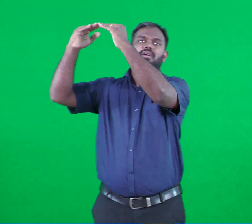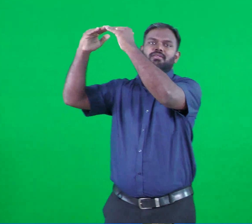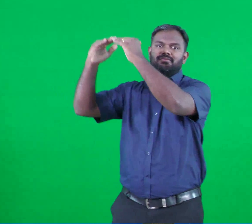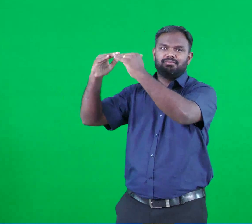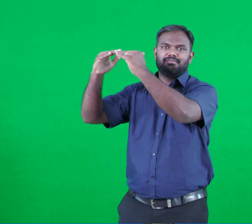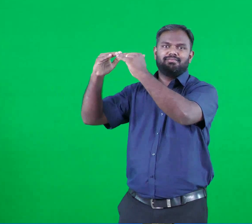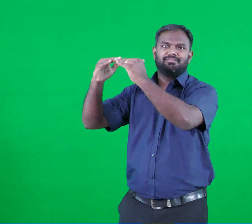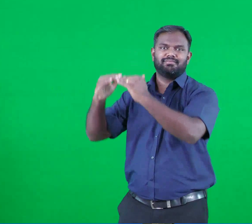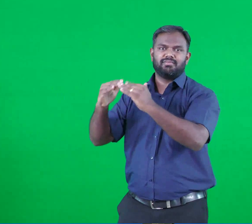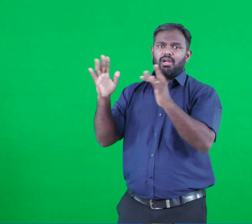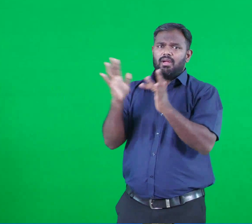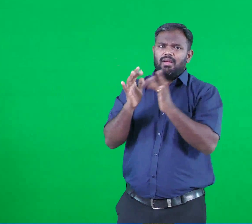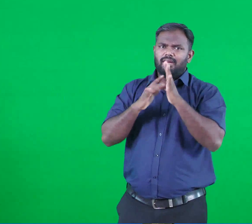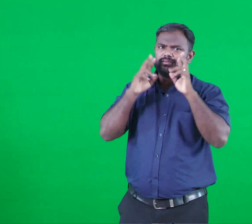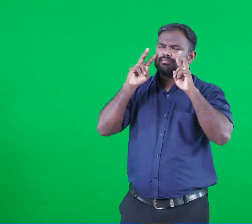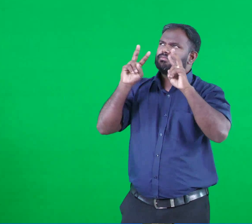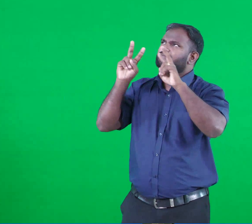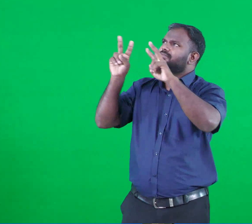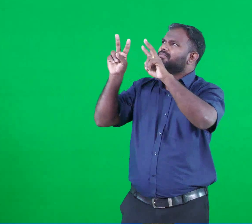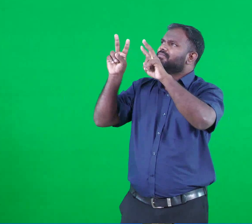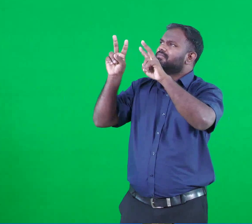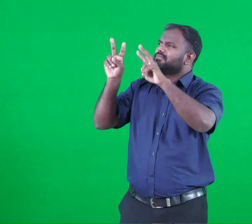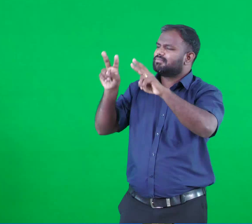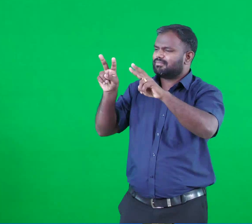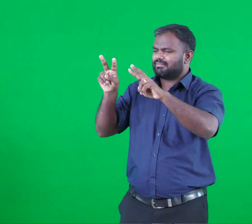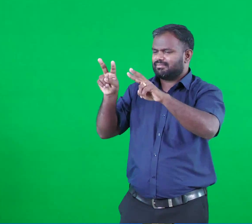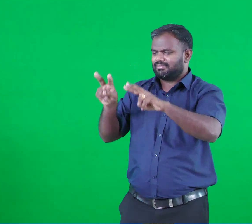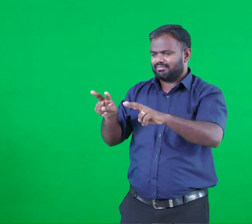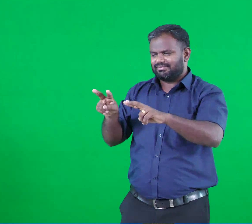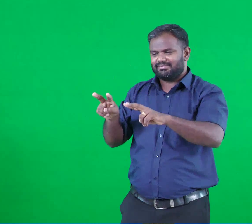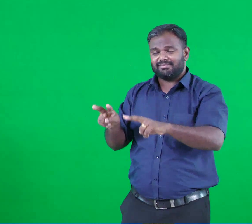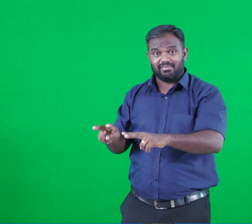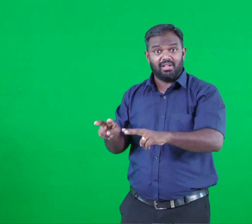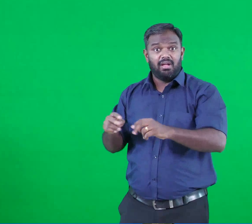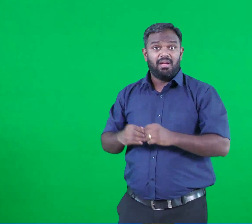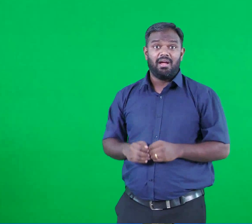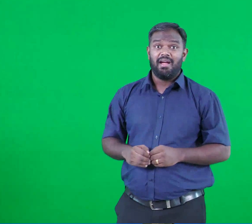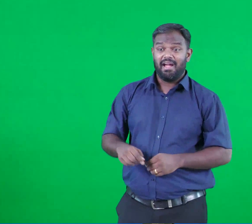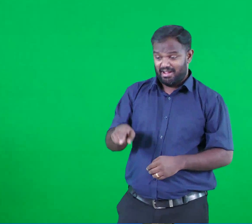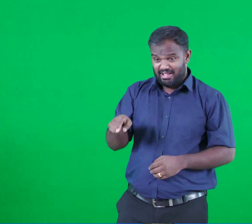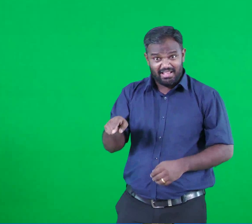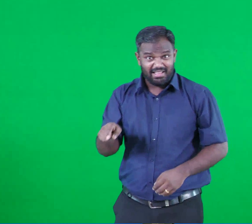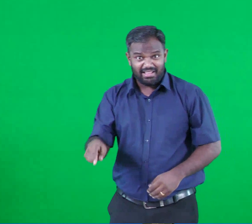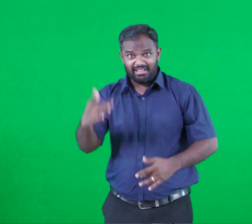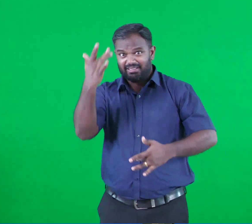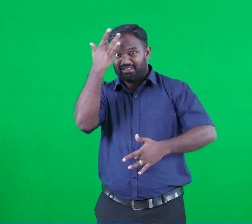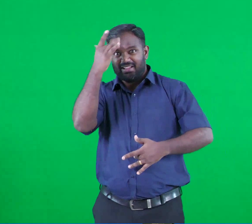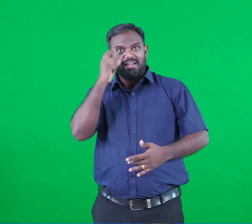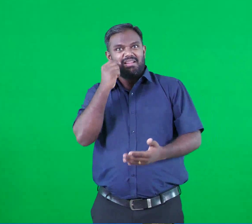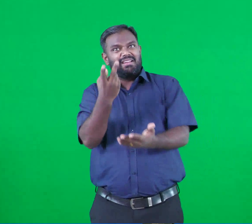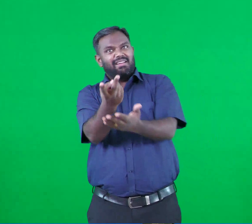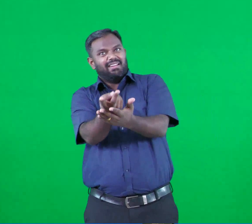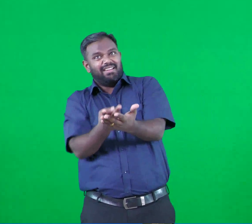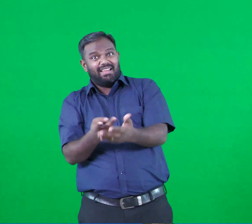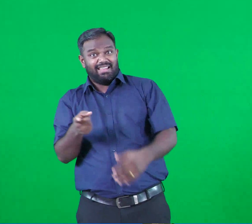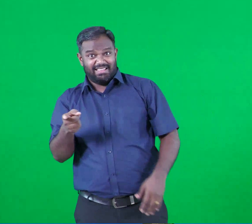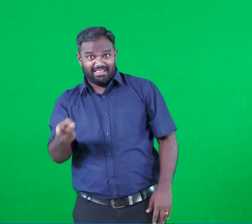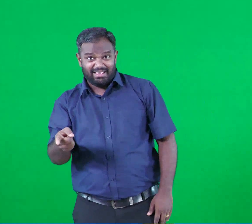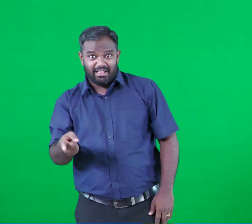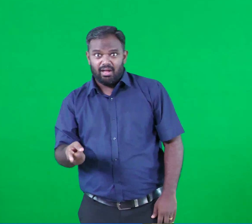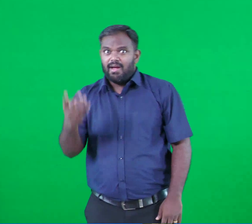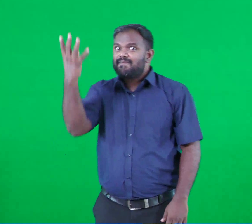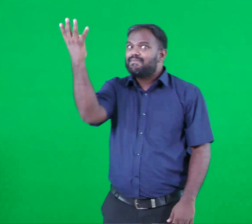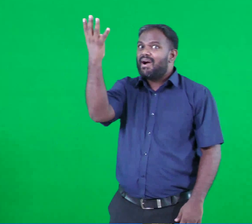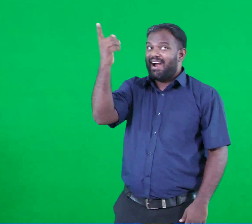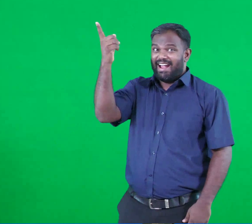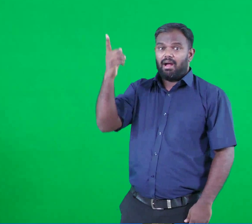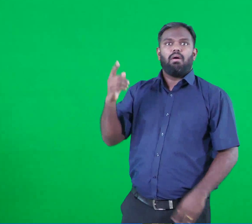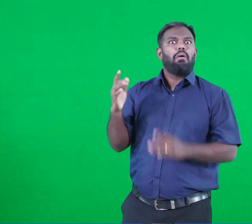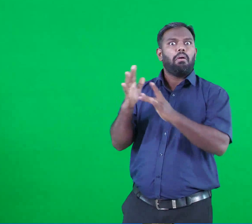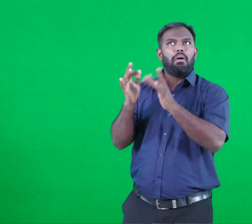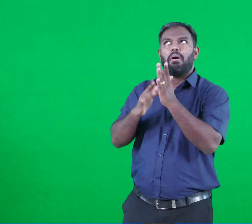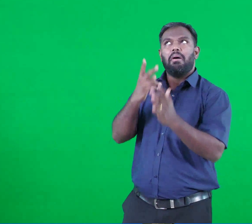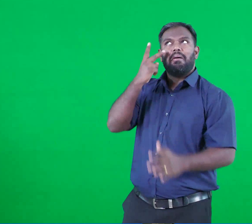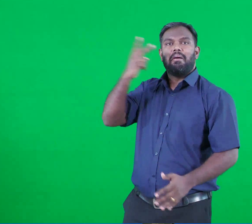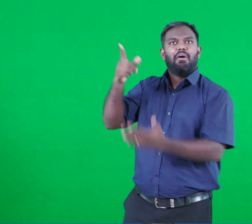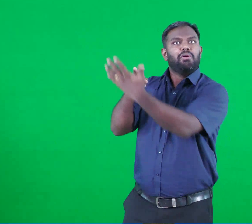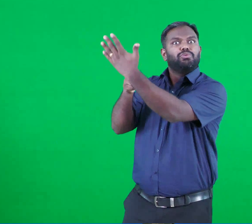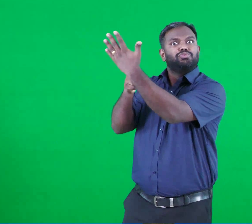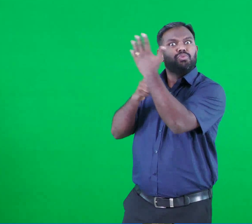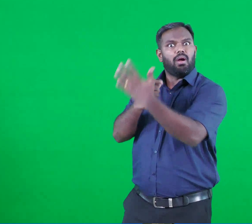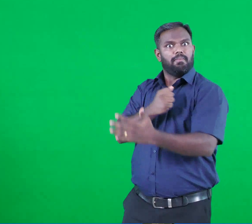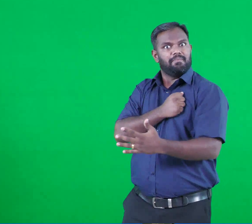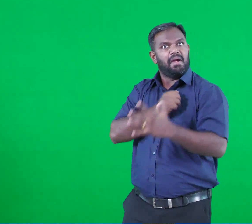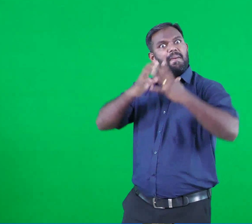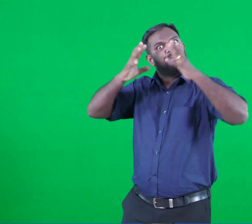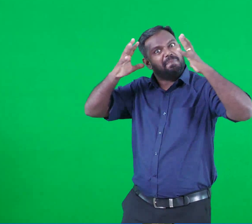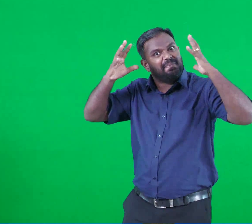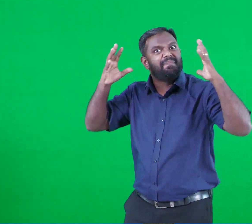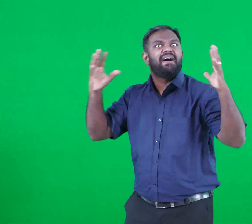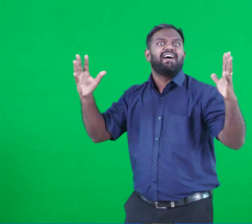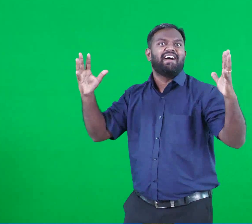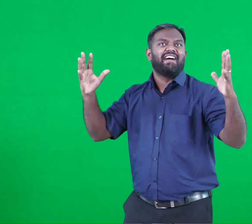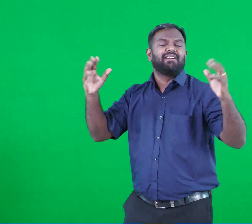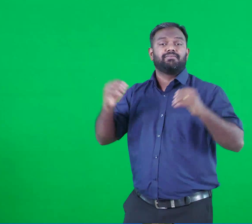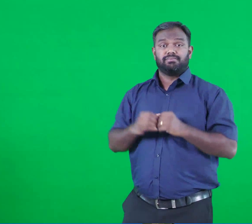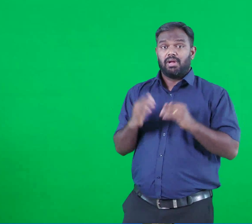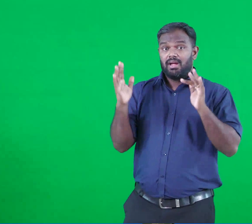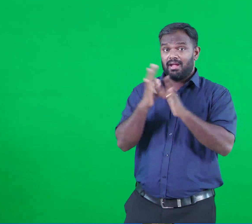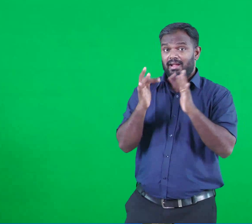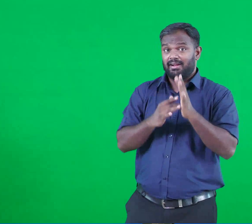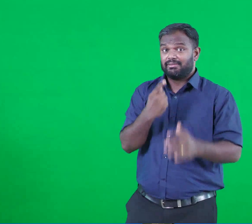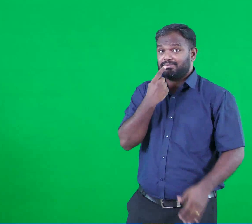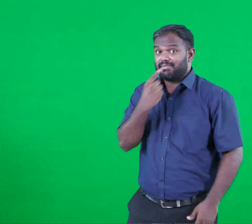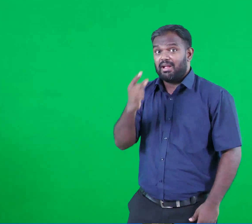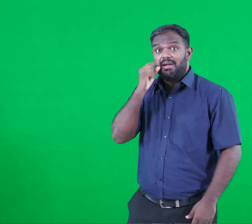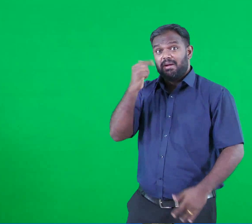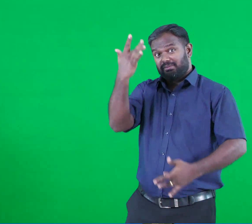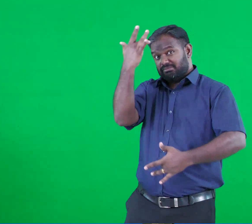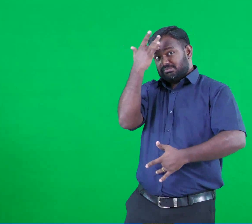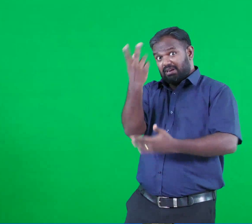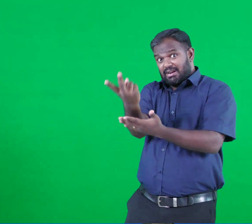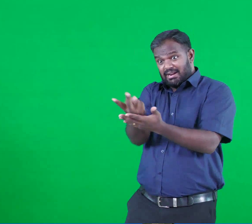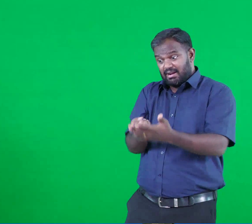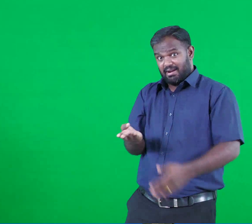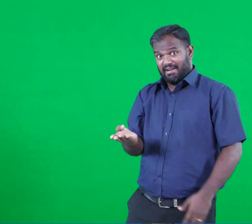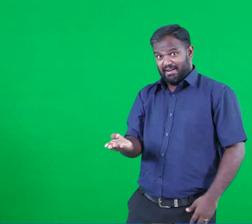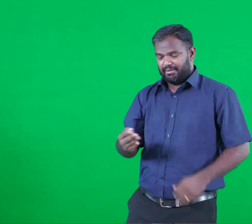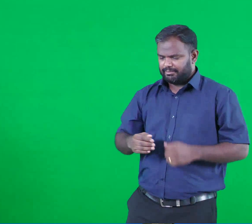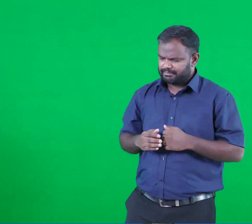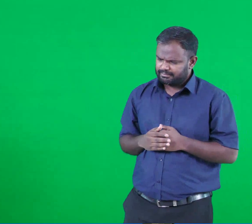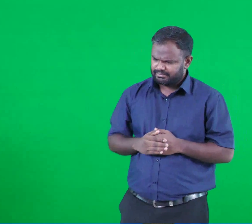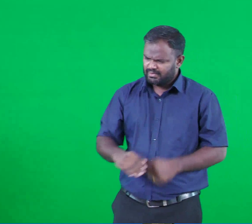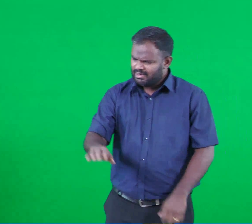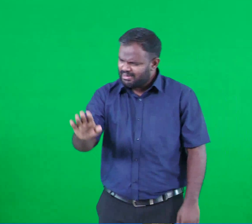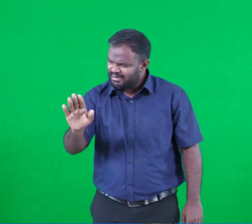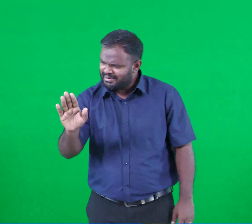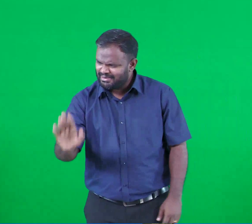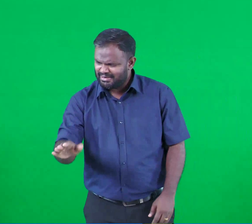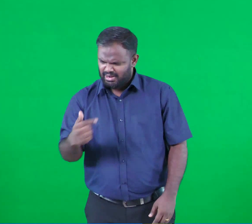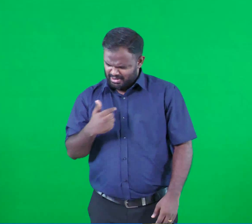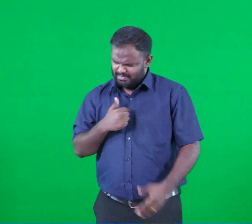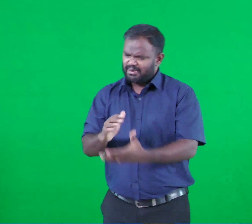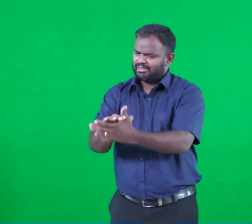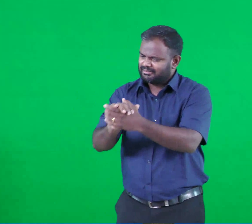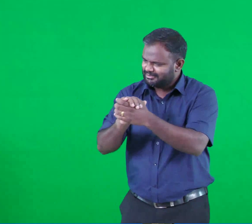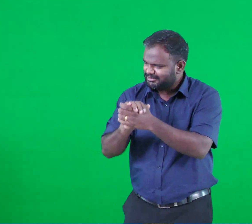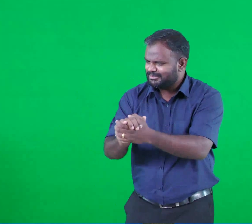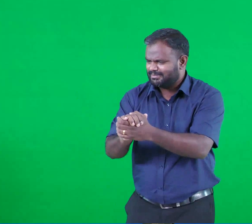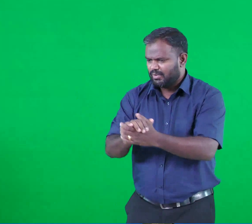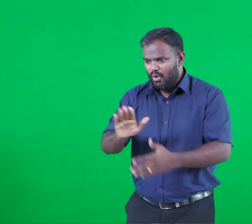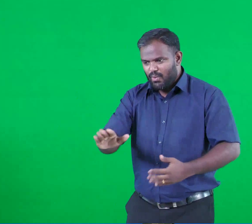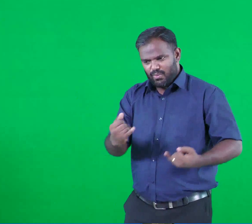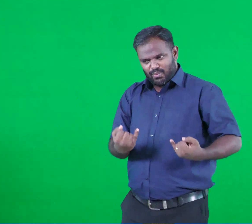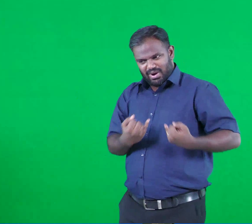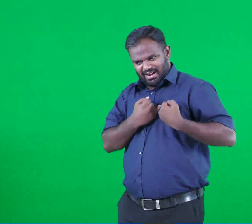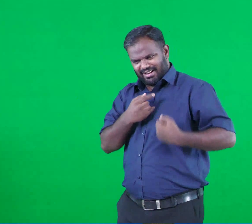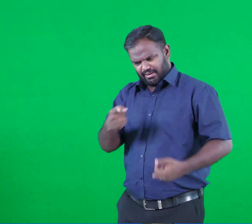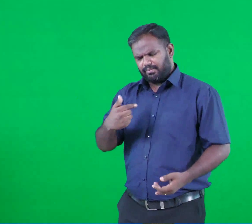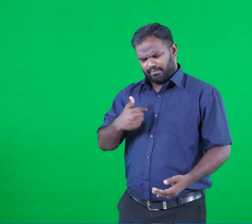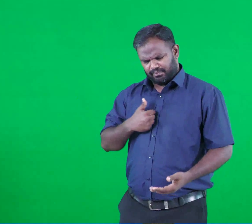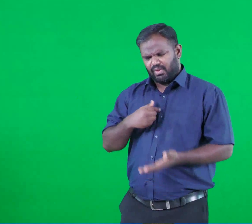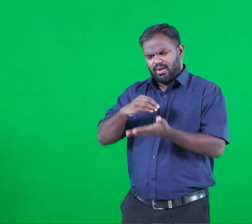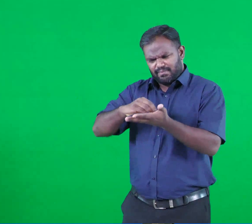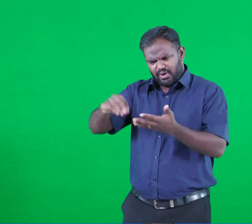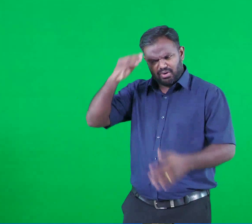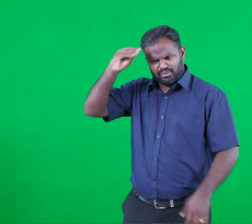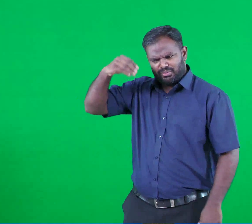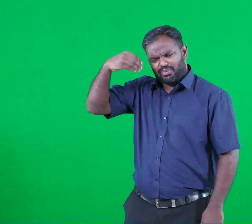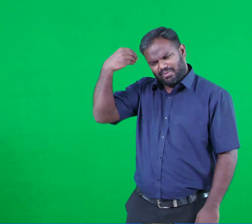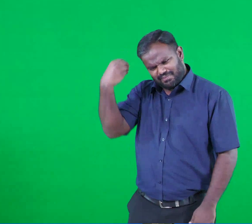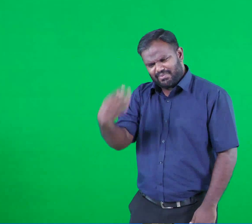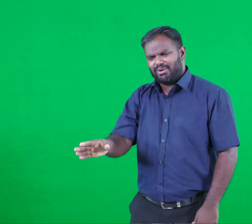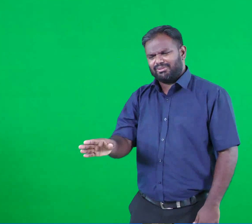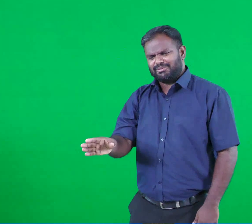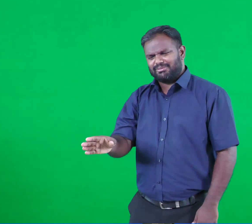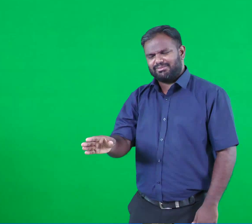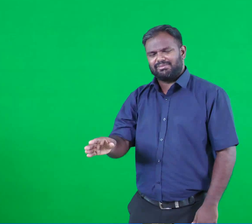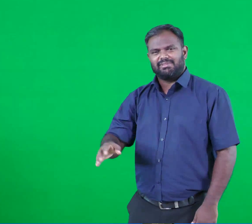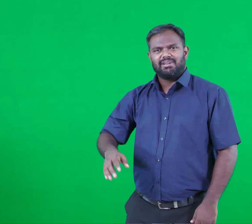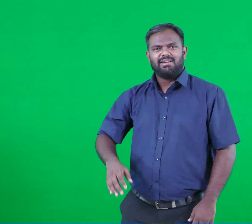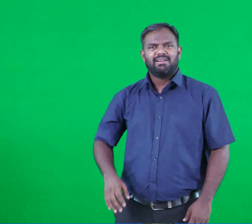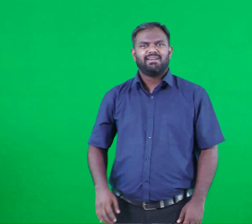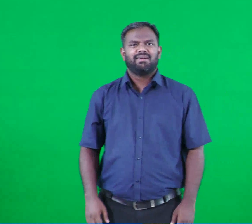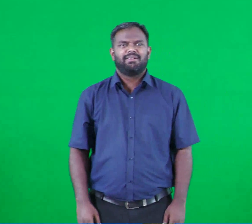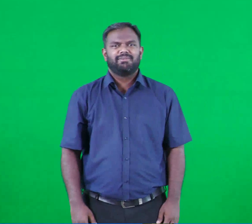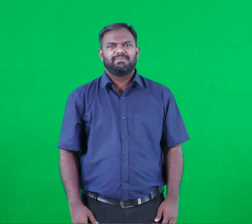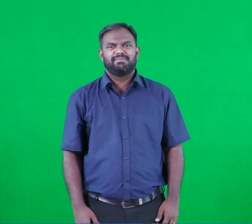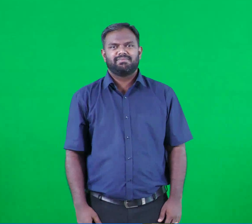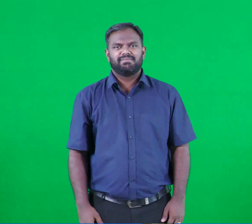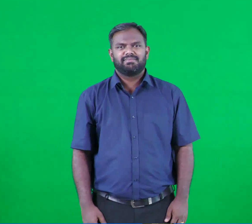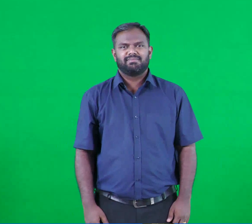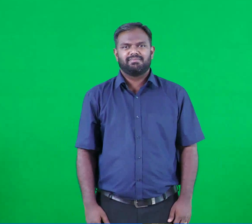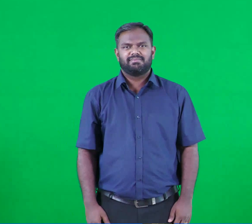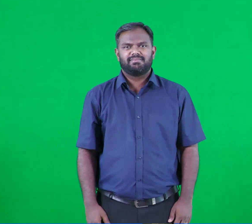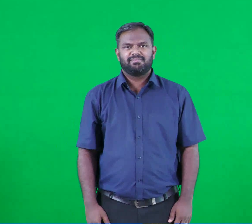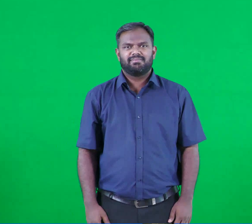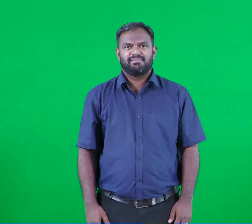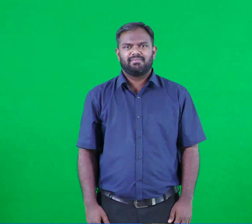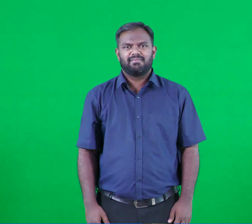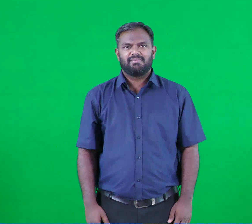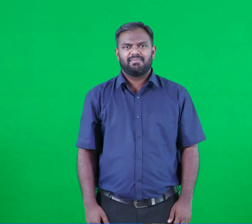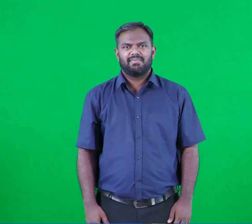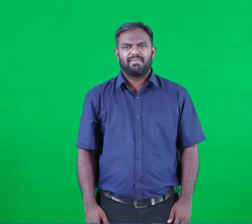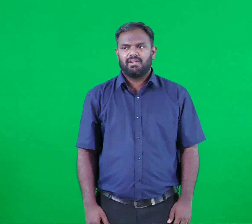When Jesus saw their faith, He said to the paralytic, "Son, your sins are forgiven."